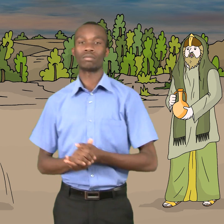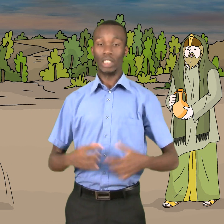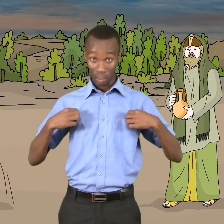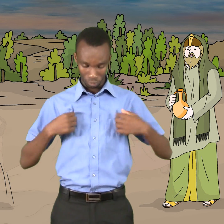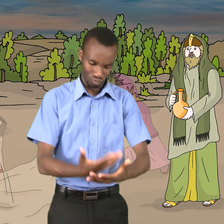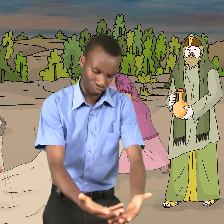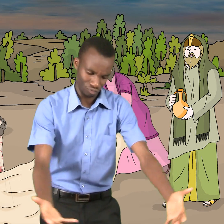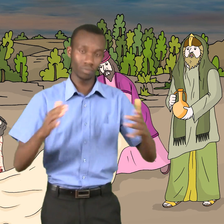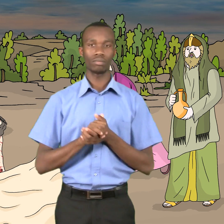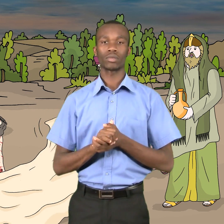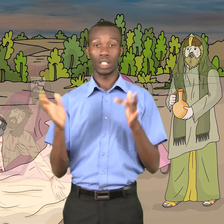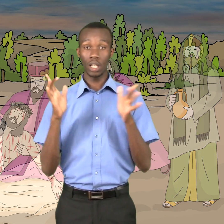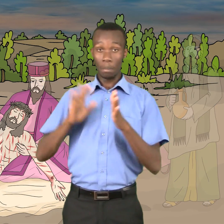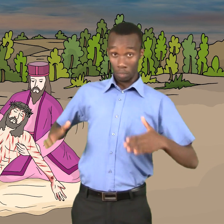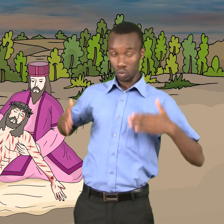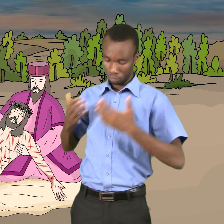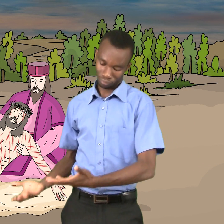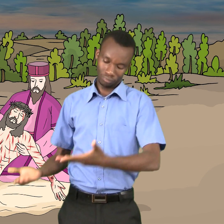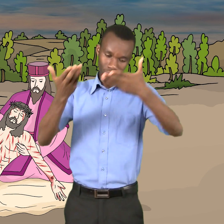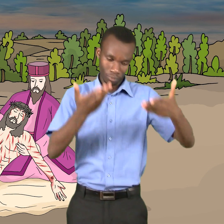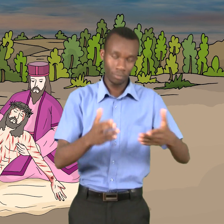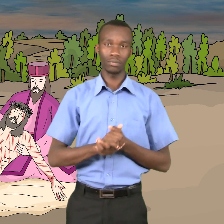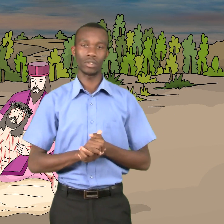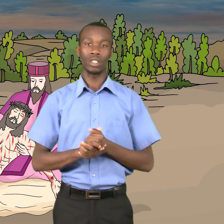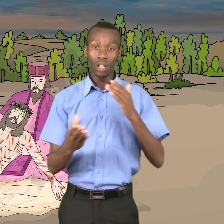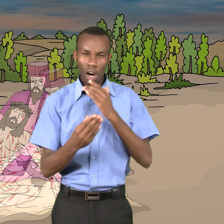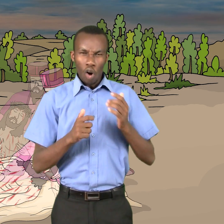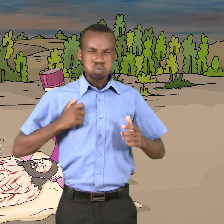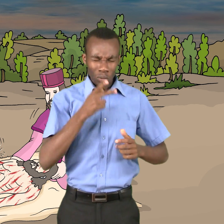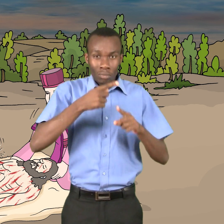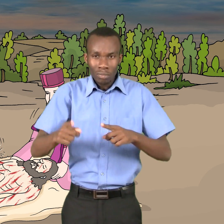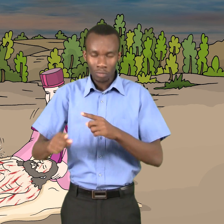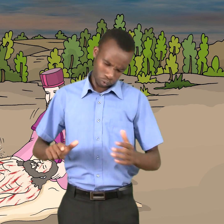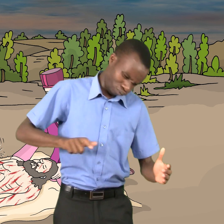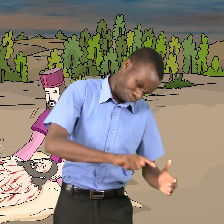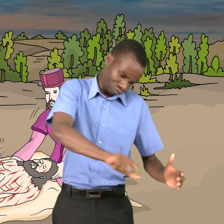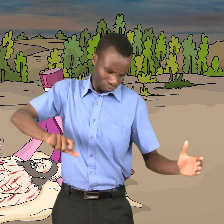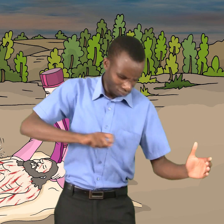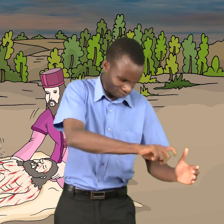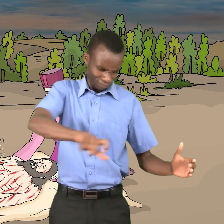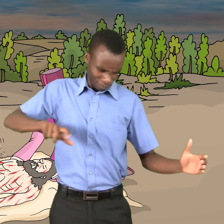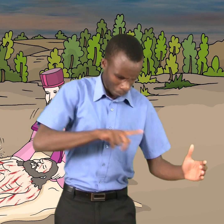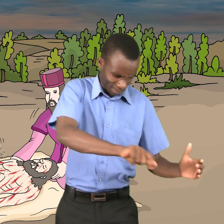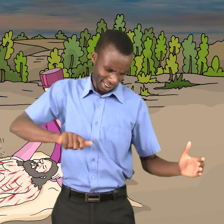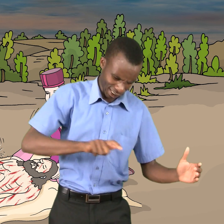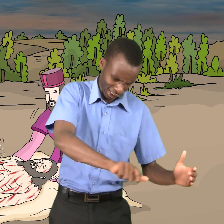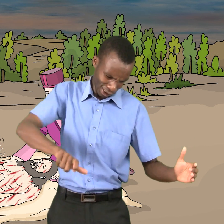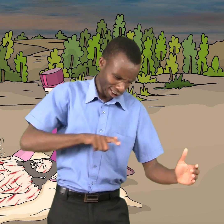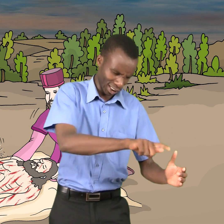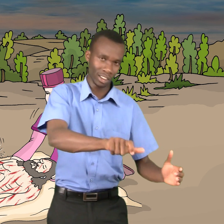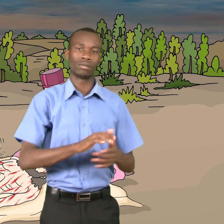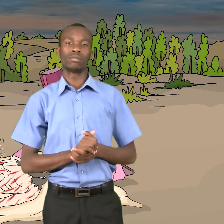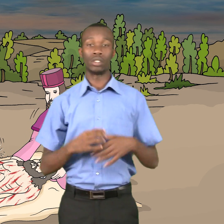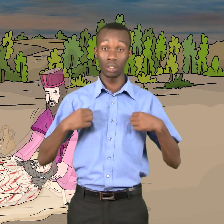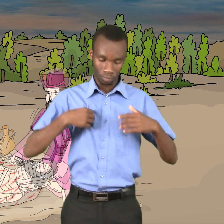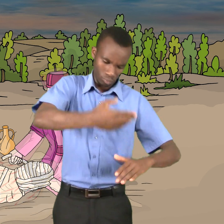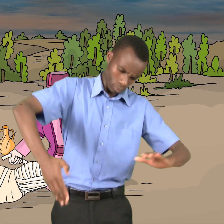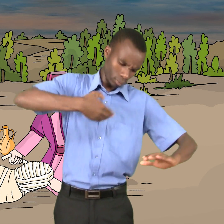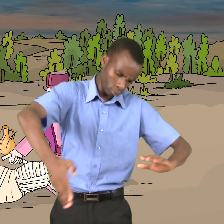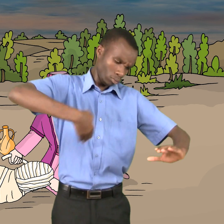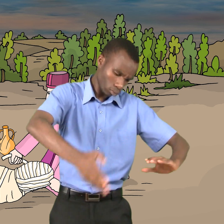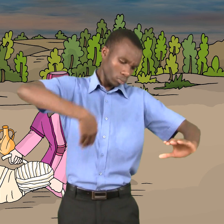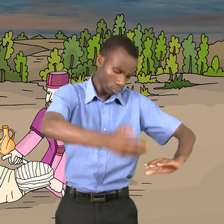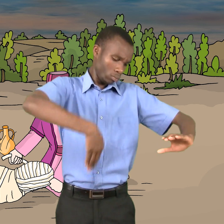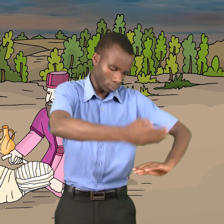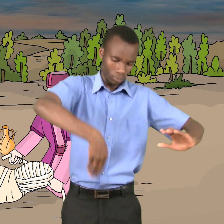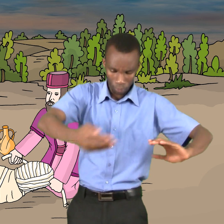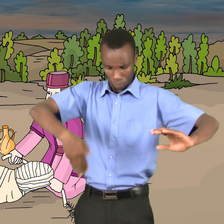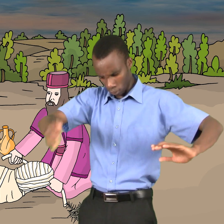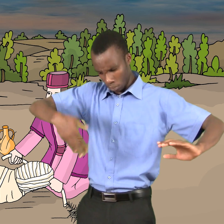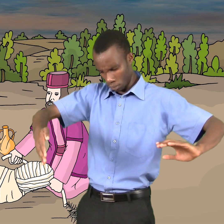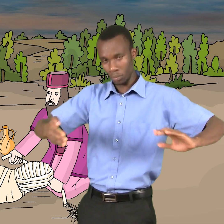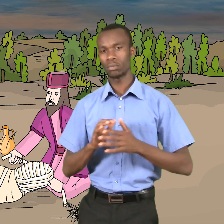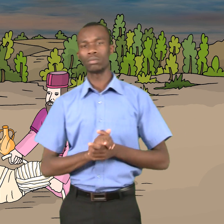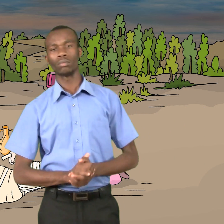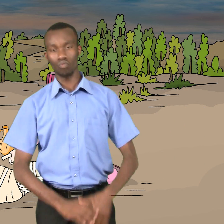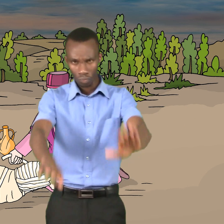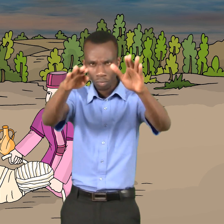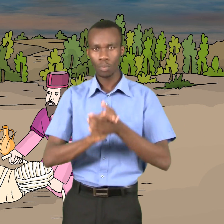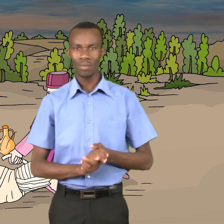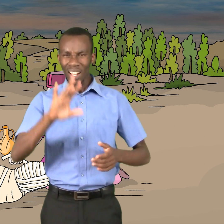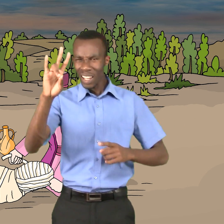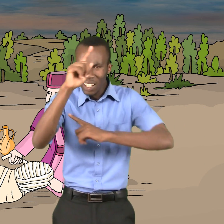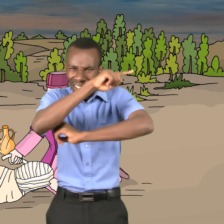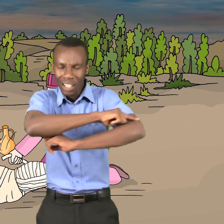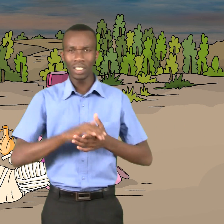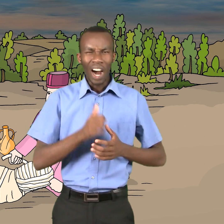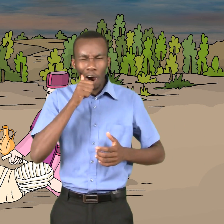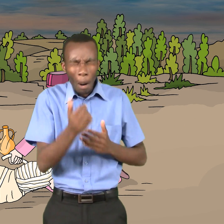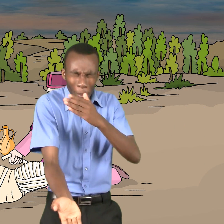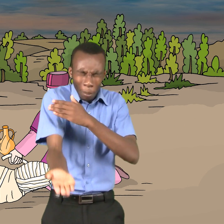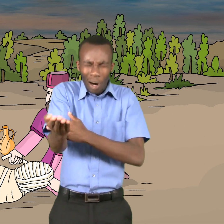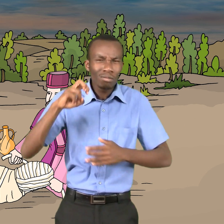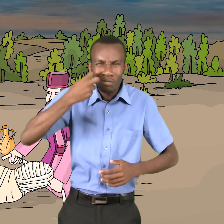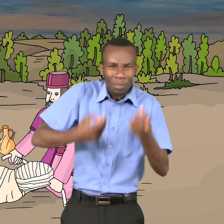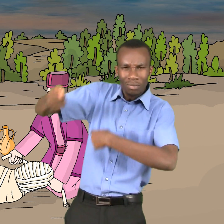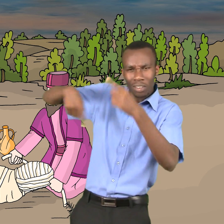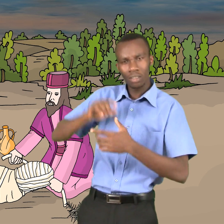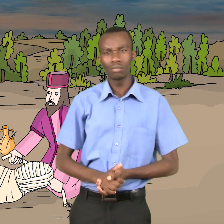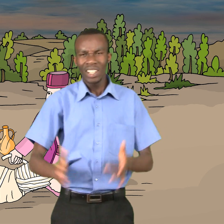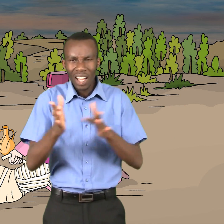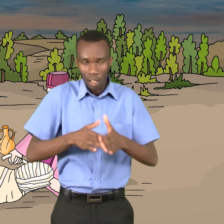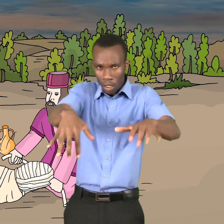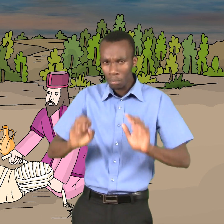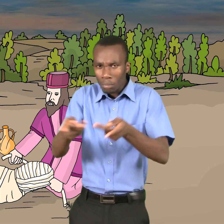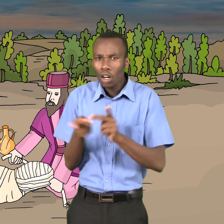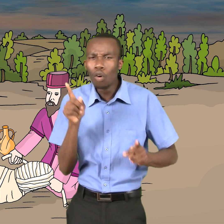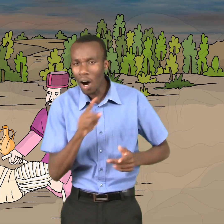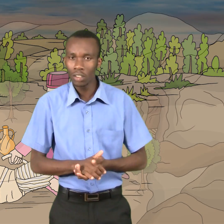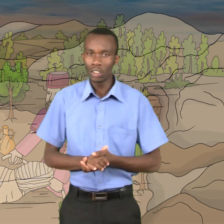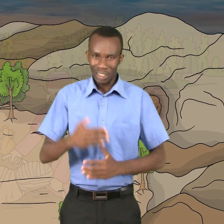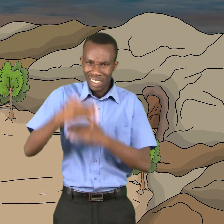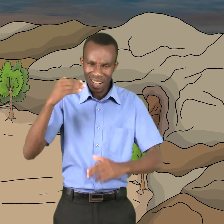So they took the body of Jesus and wrapped it in linen cloths with the spices, according to the Jewish burial custom.